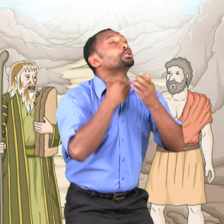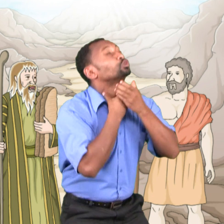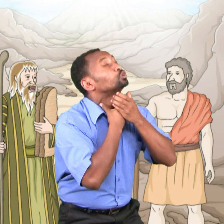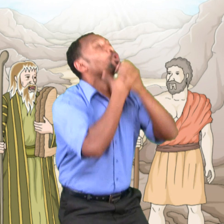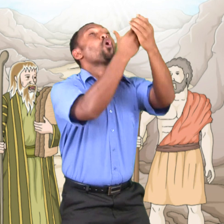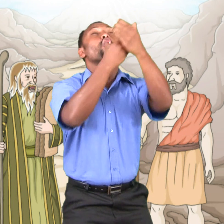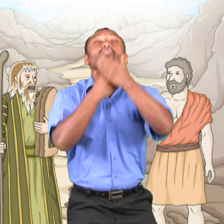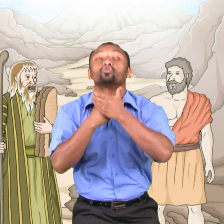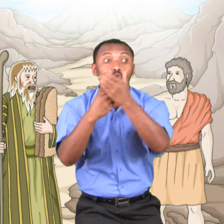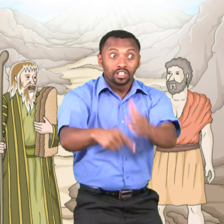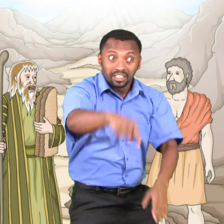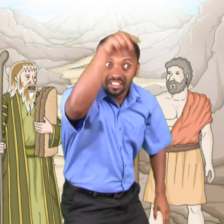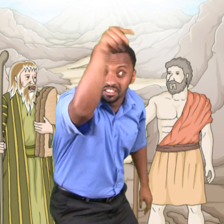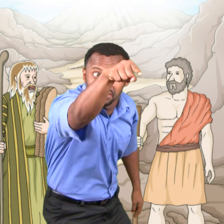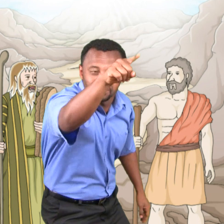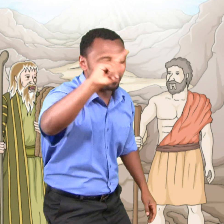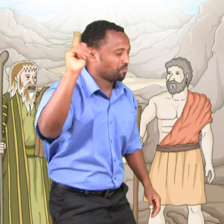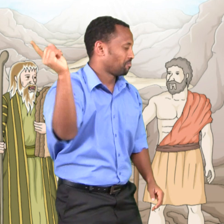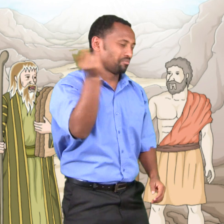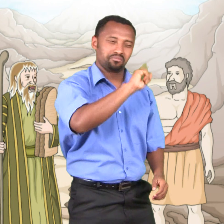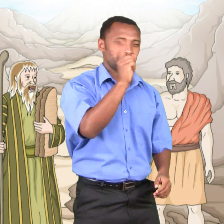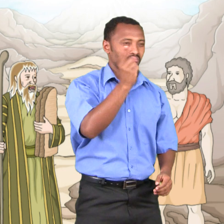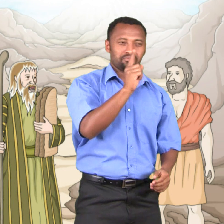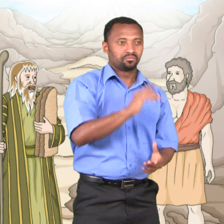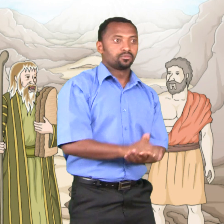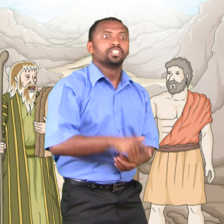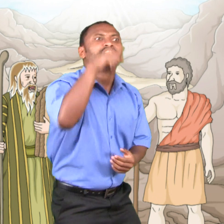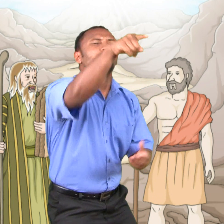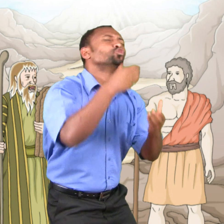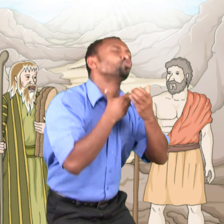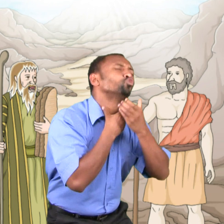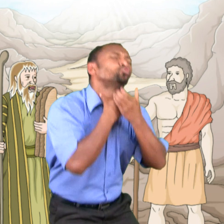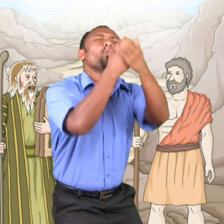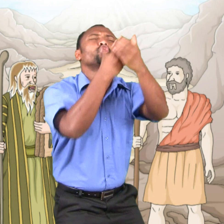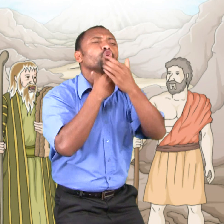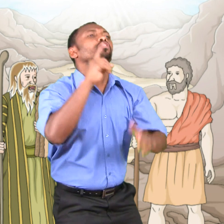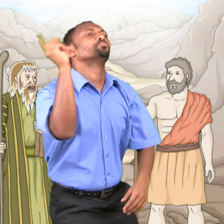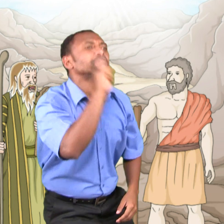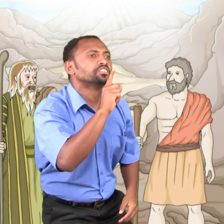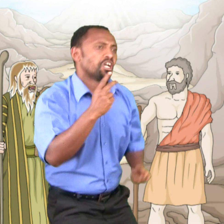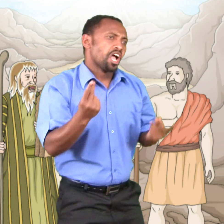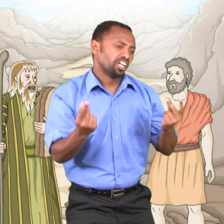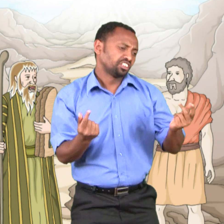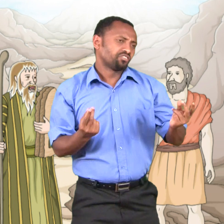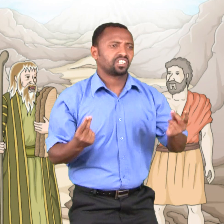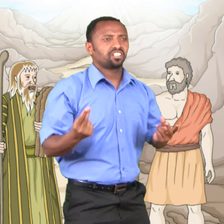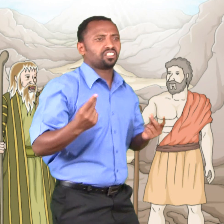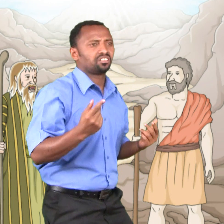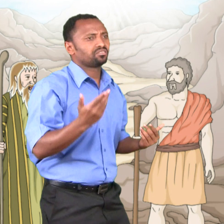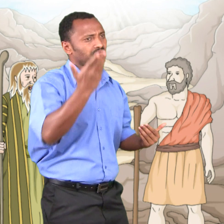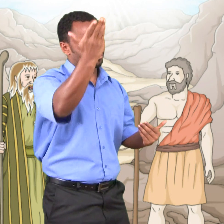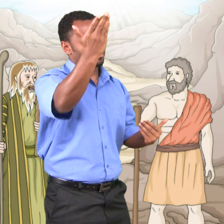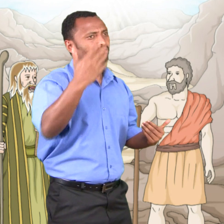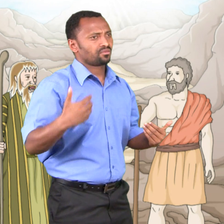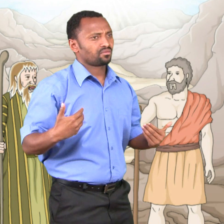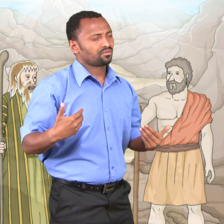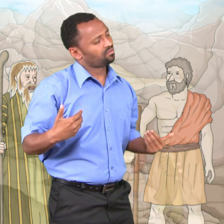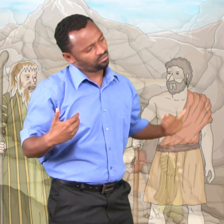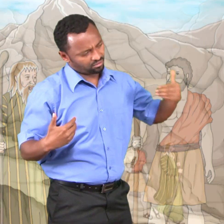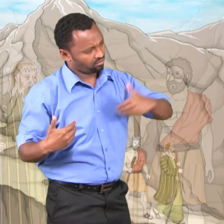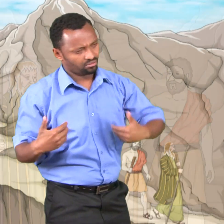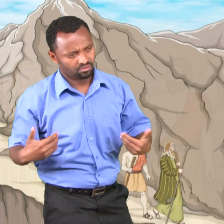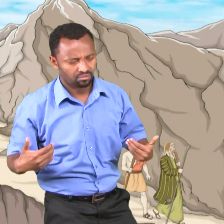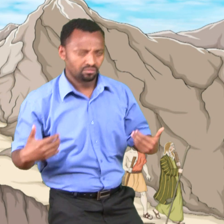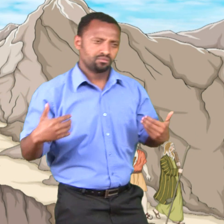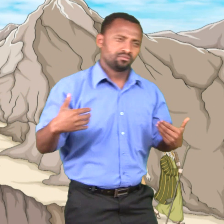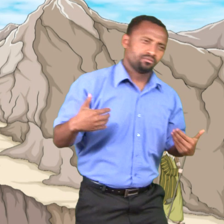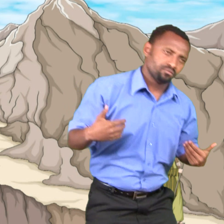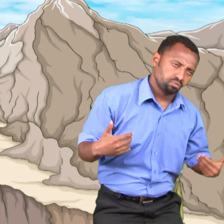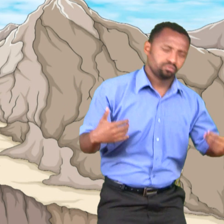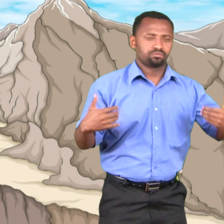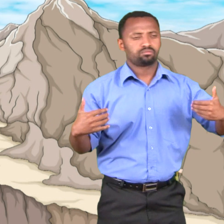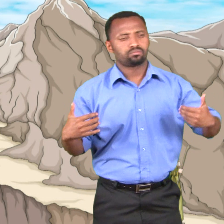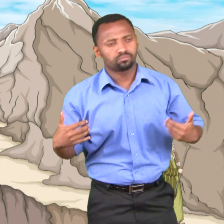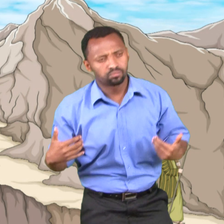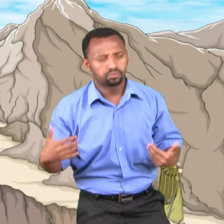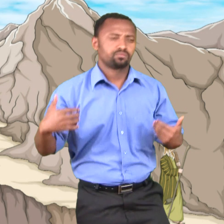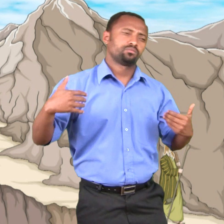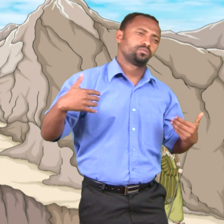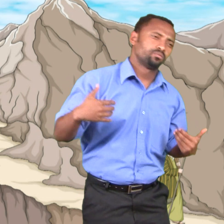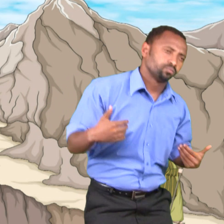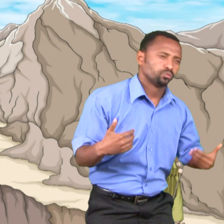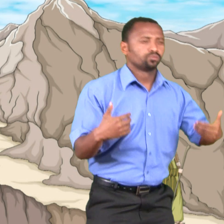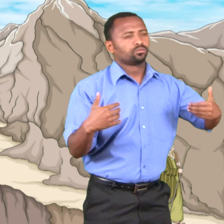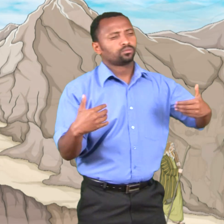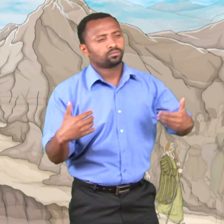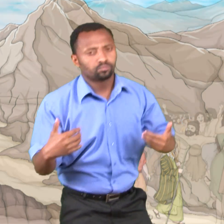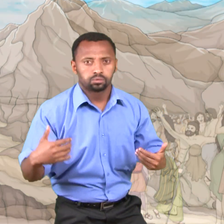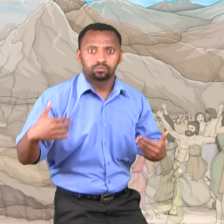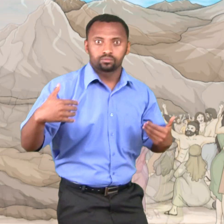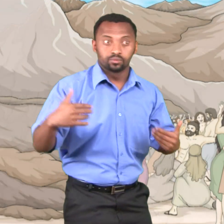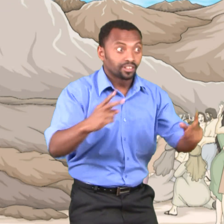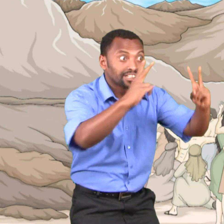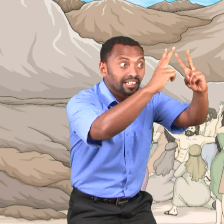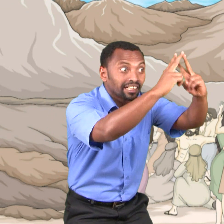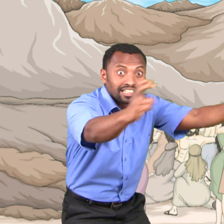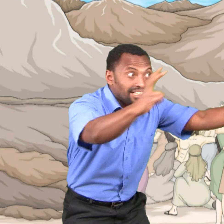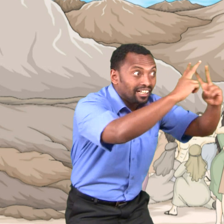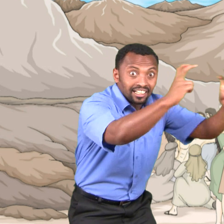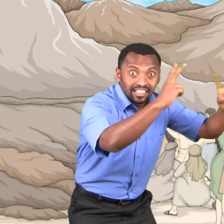I hear the sound of singing!”